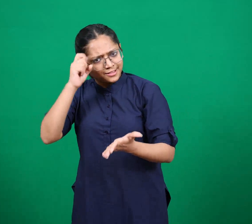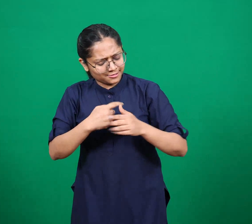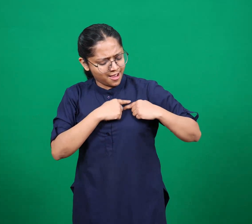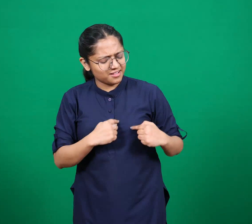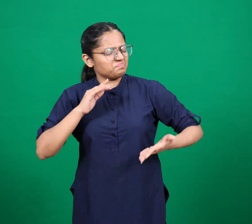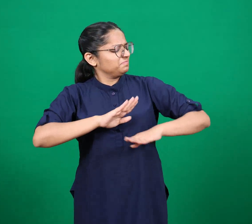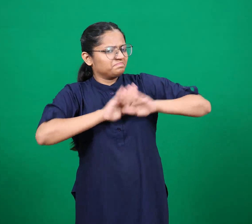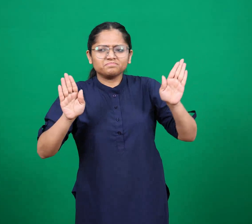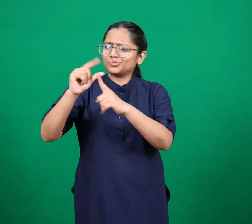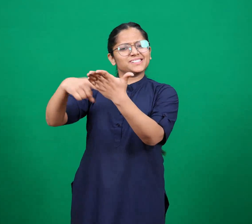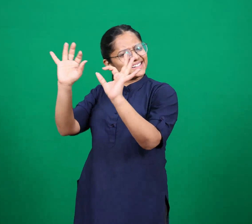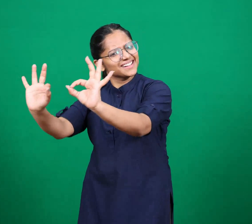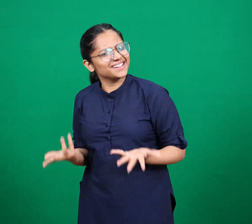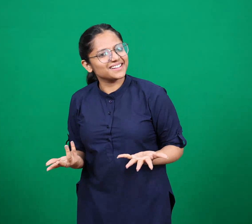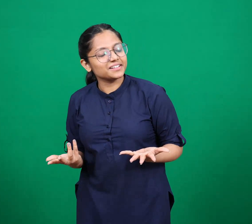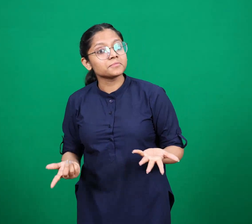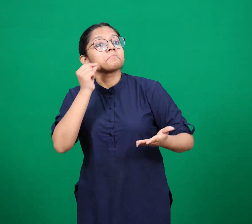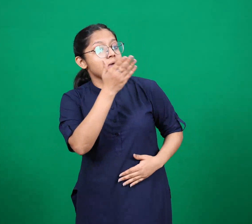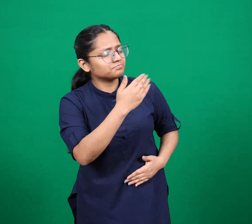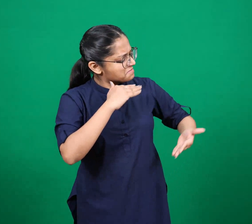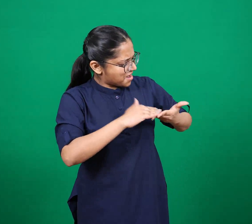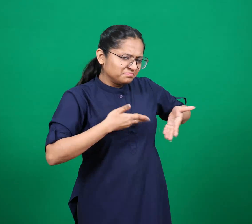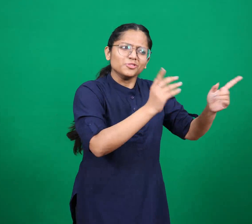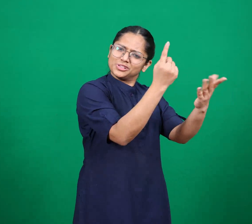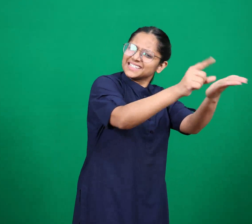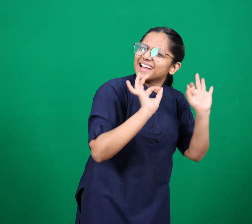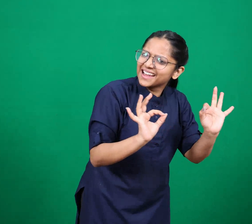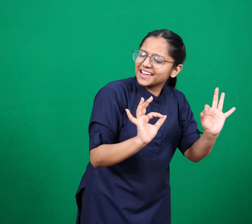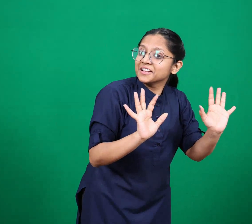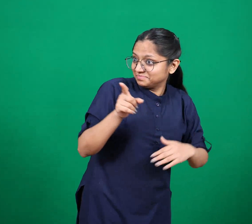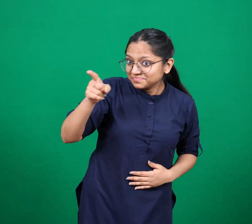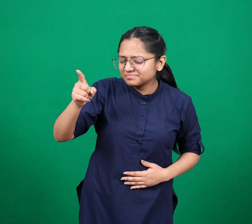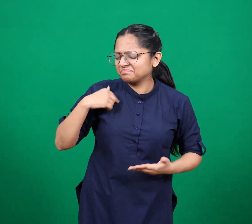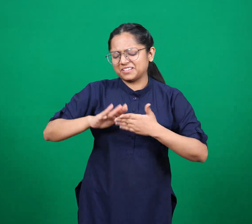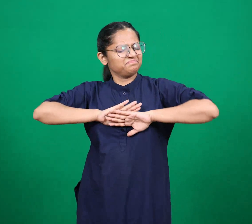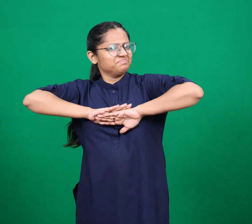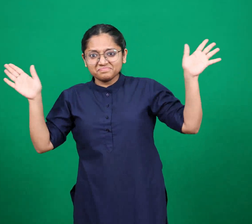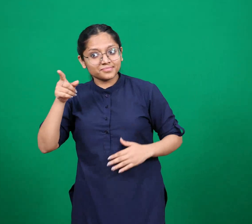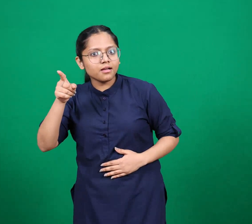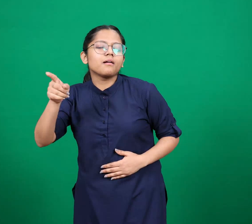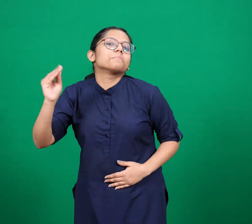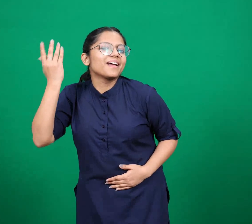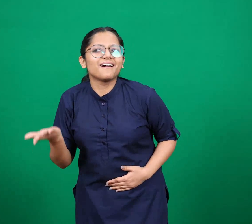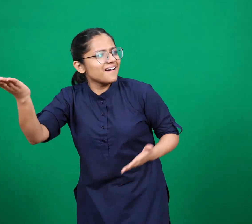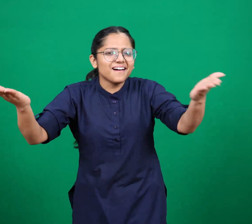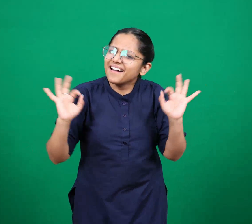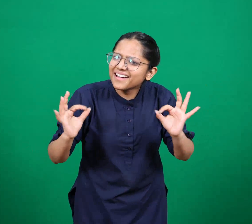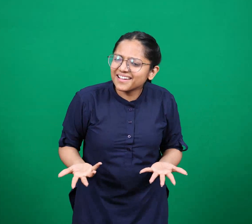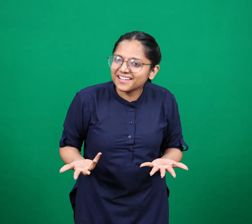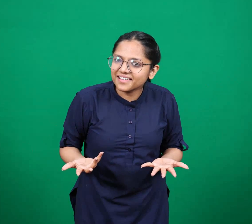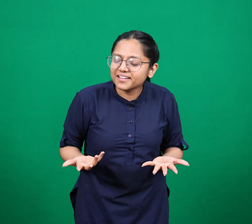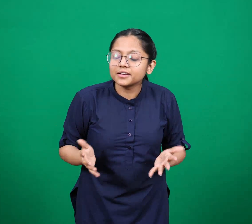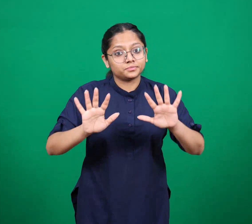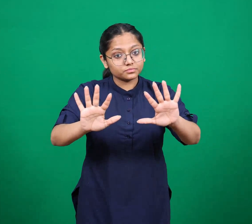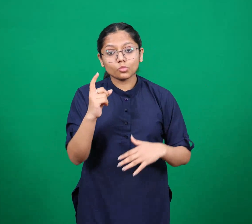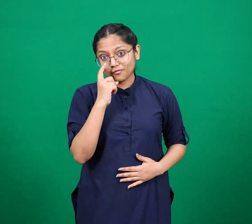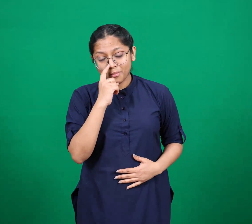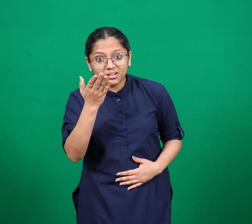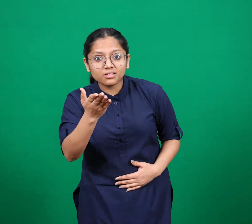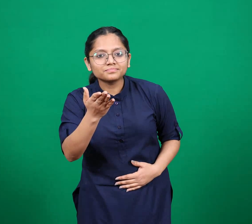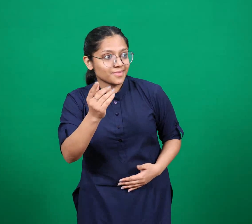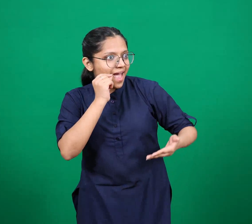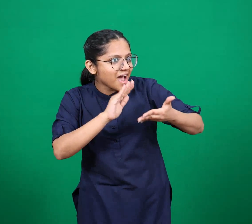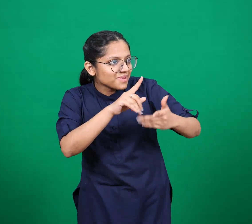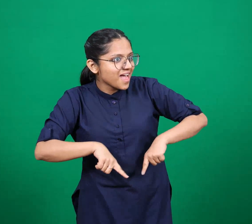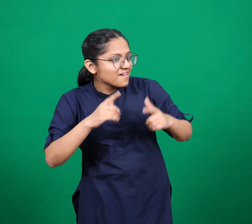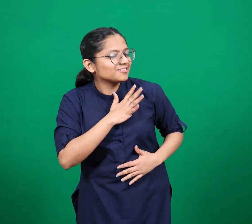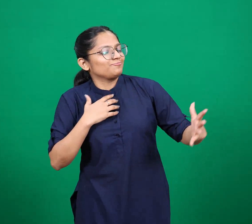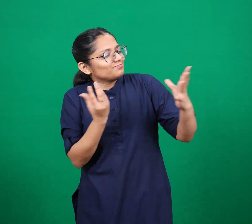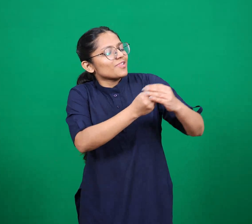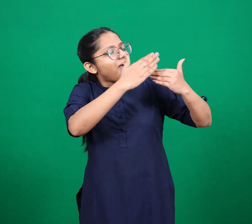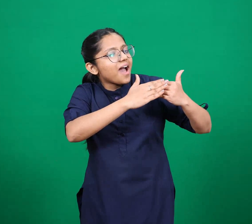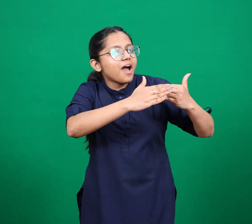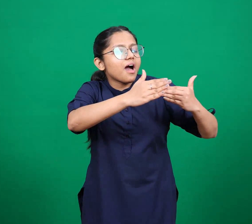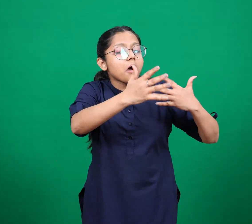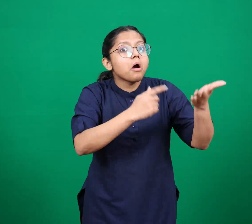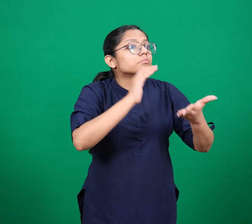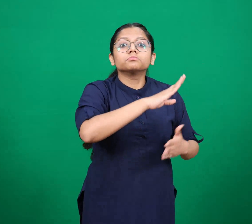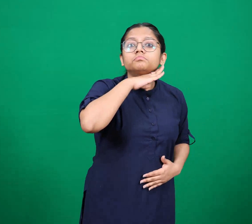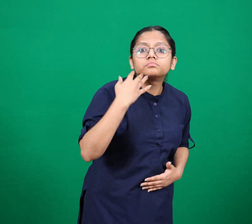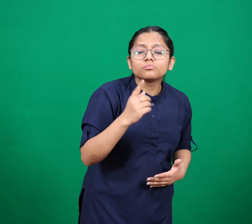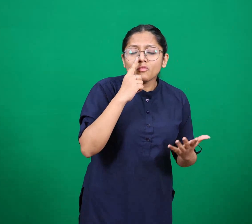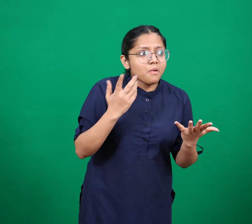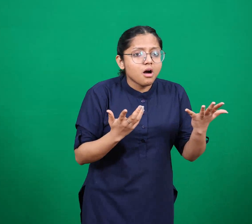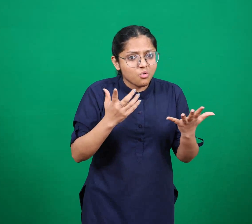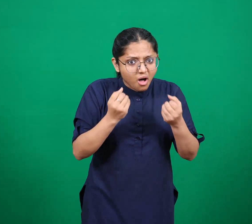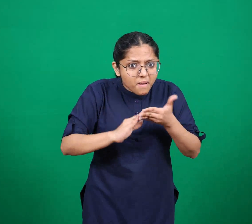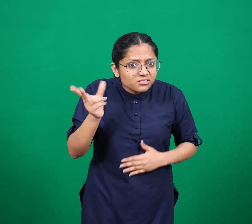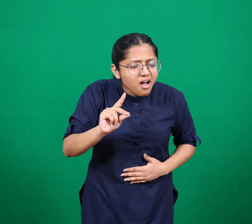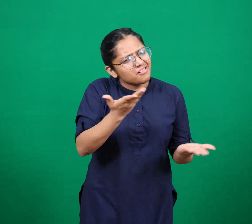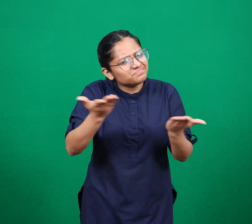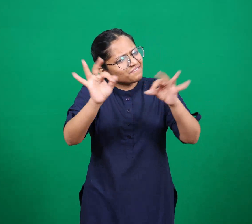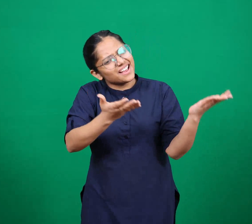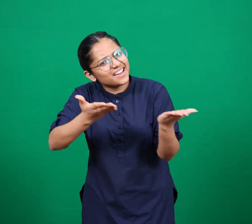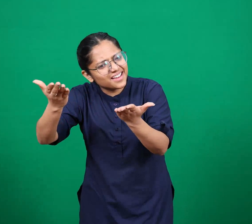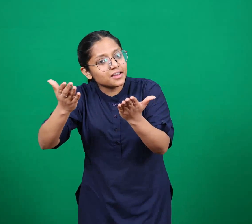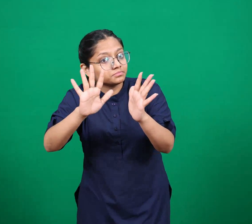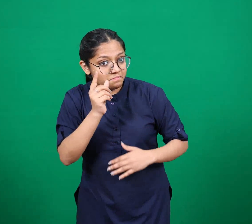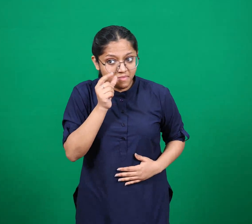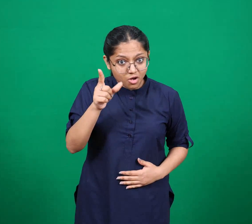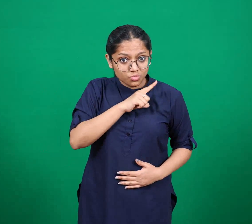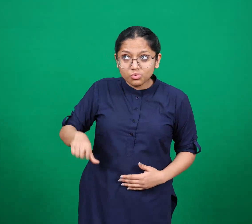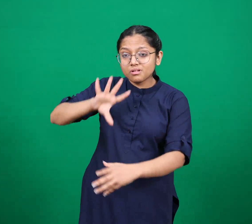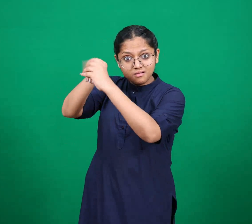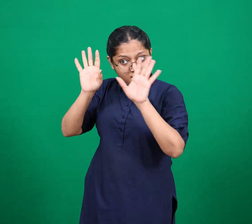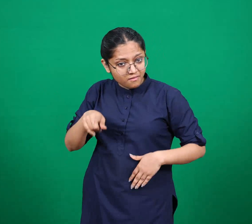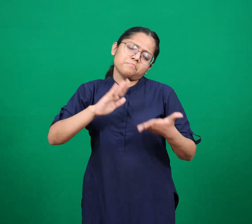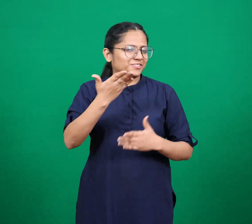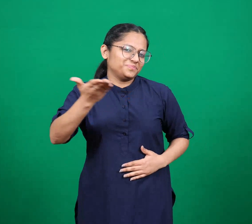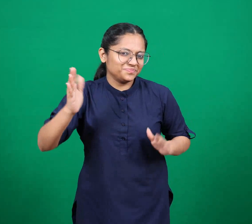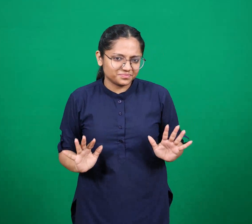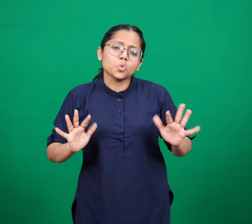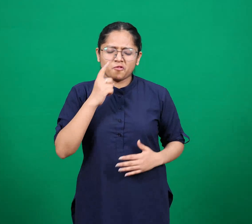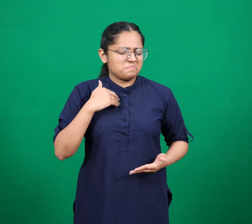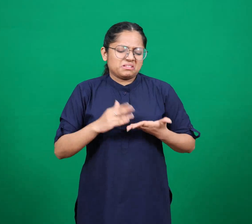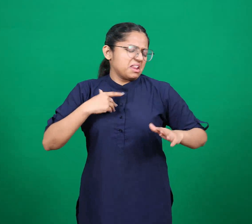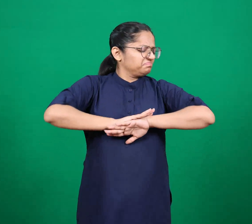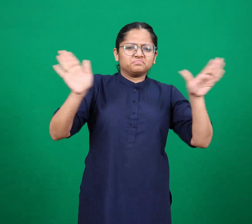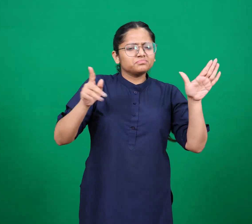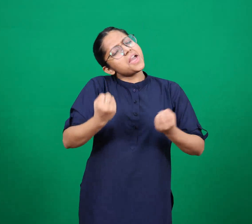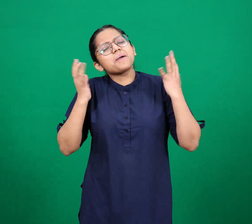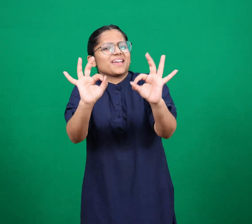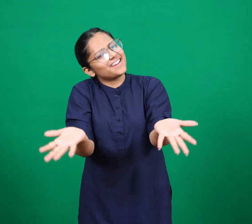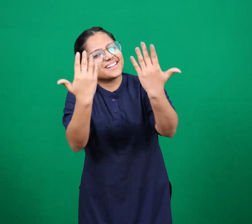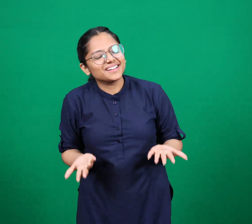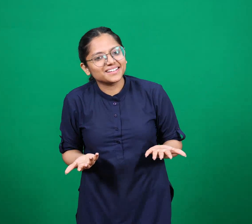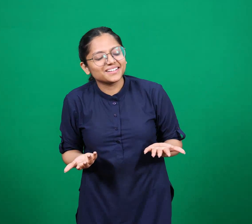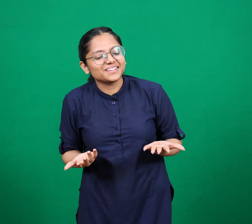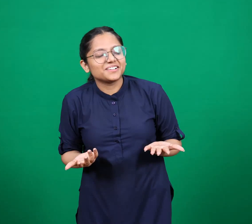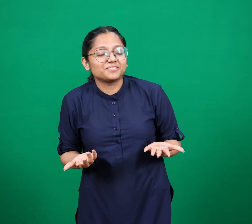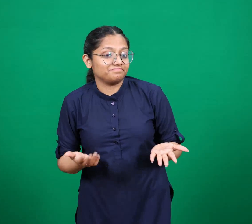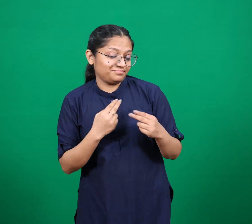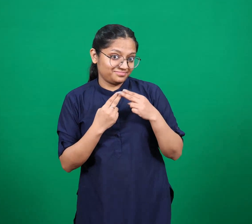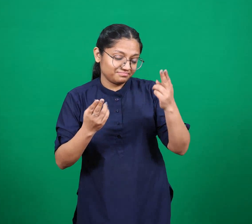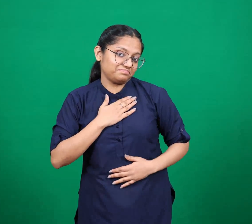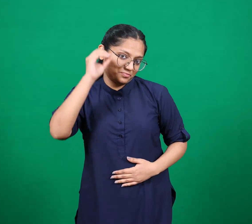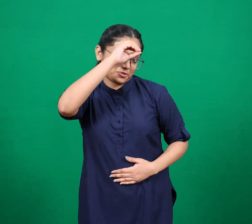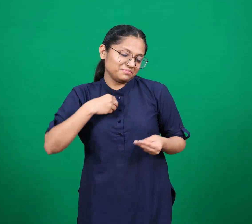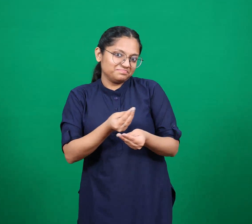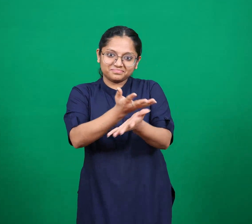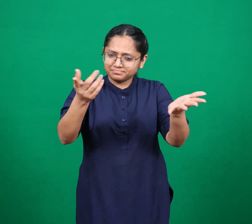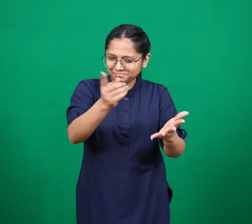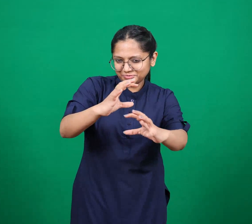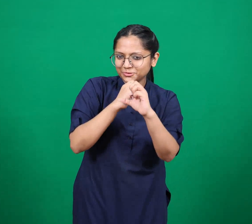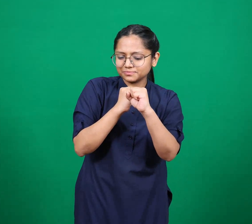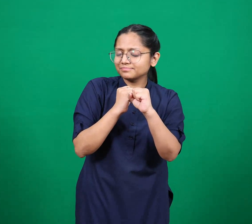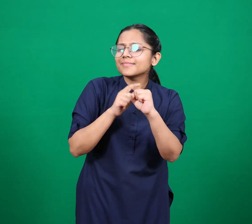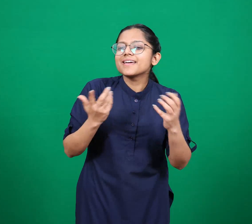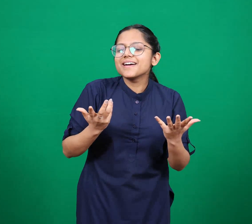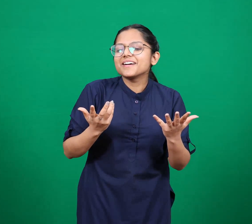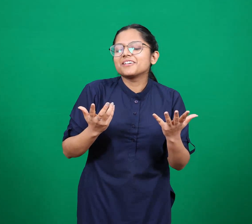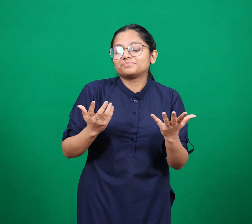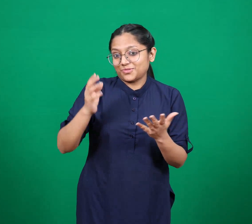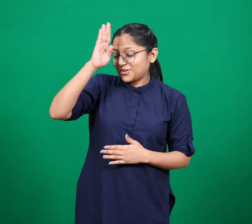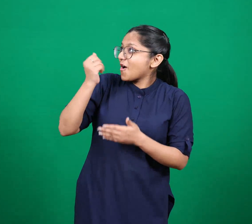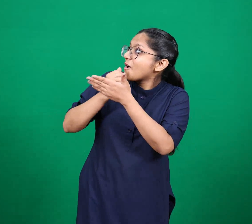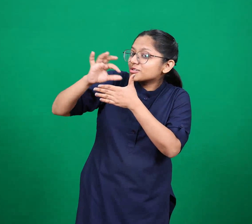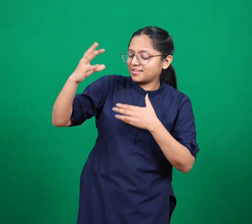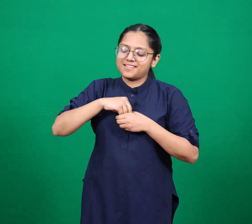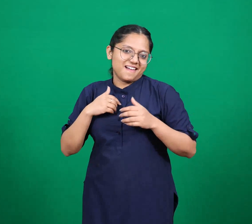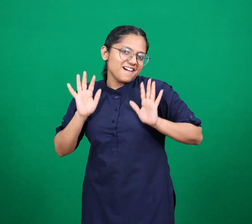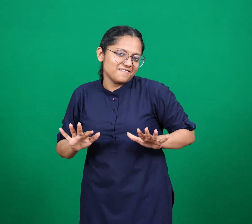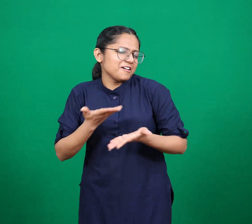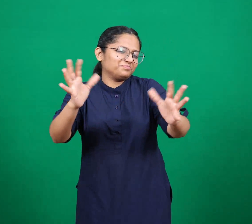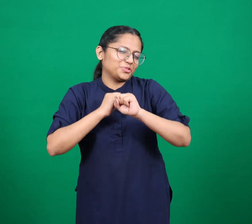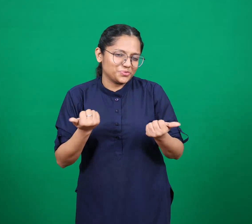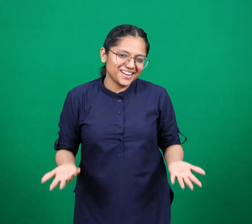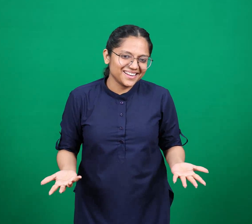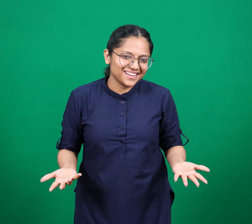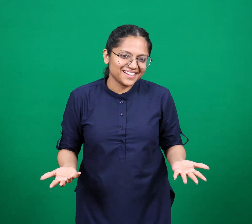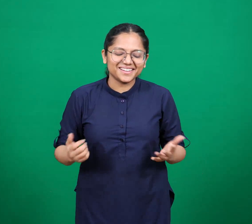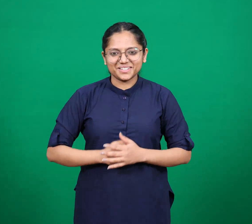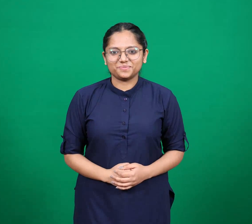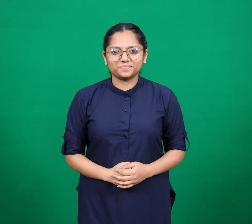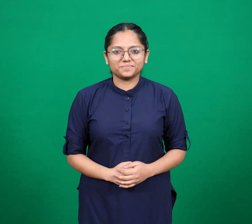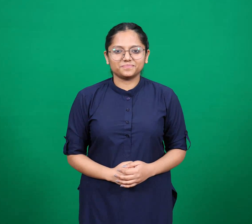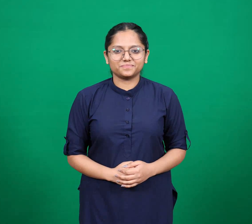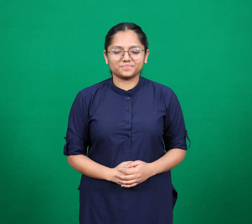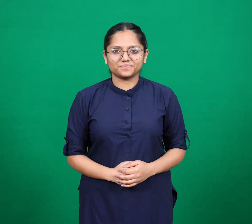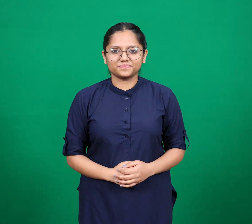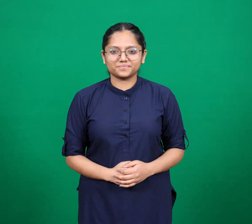So then, he who marries the virgin does well, but he who does not marry her does even better. A wife is bound to her husband as long as he lives. But if her husband dies, she is free to marry anyone she wishes, as long as he belongs to the Lord. In my judgment, however, she is happier if she remains as she is. And I think that I too have the Spirit of God.